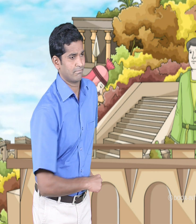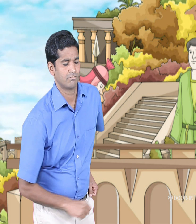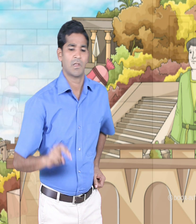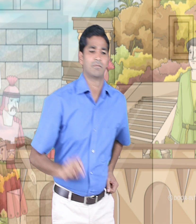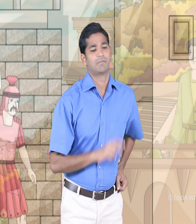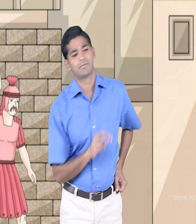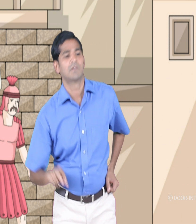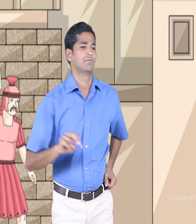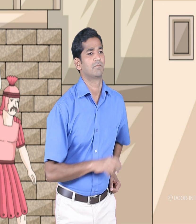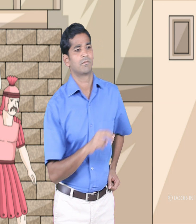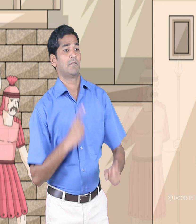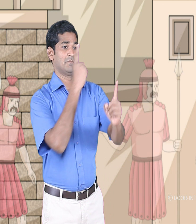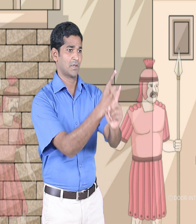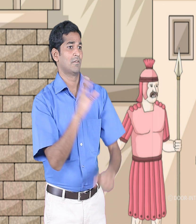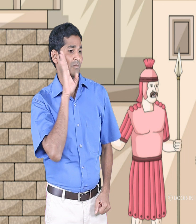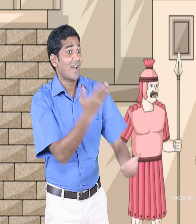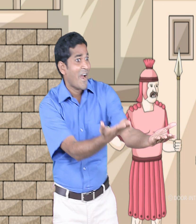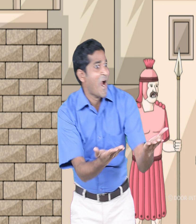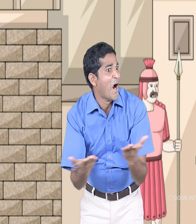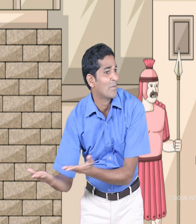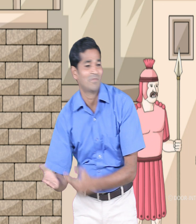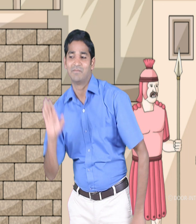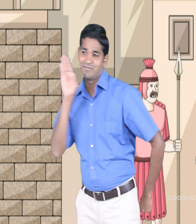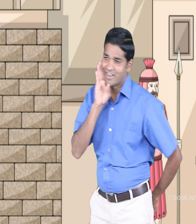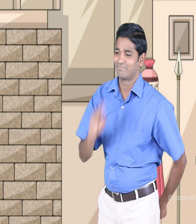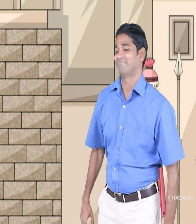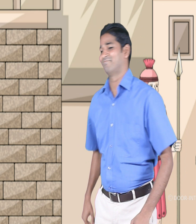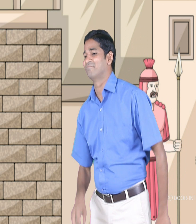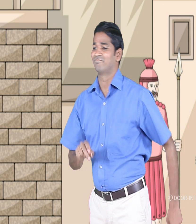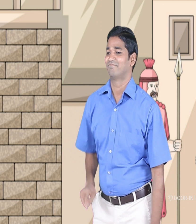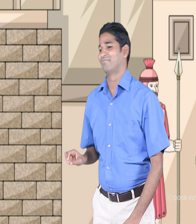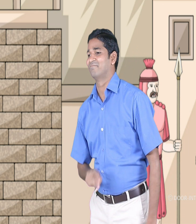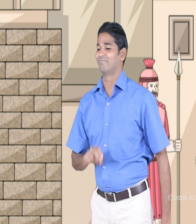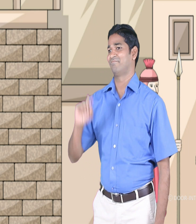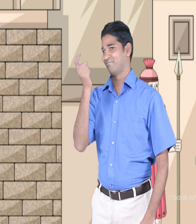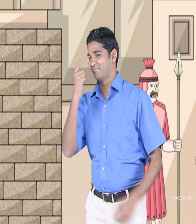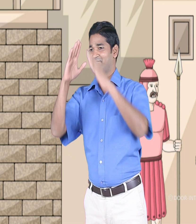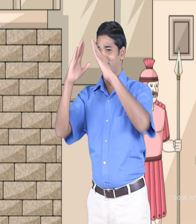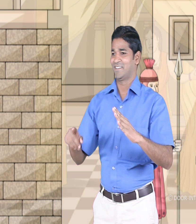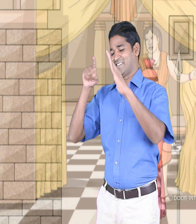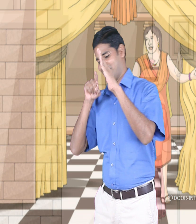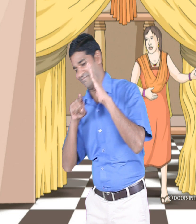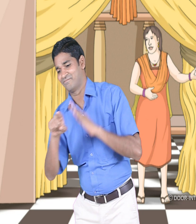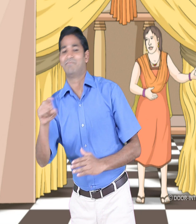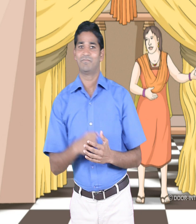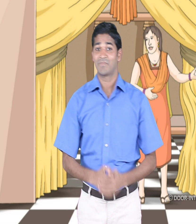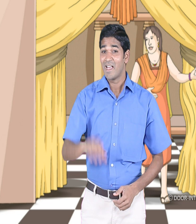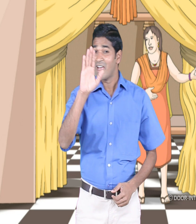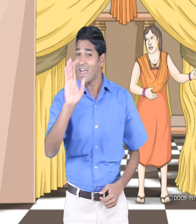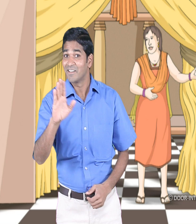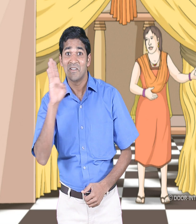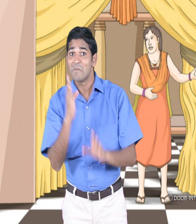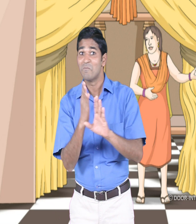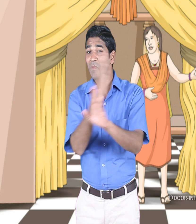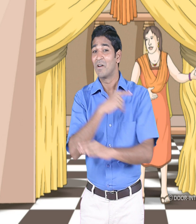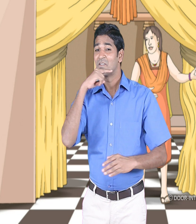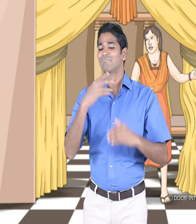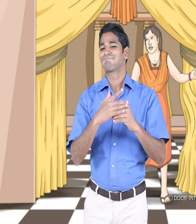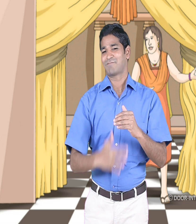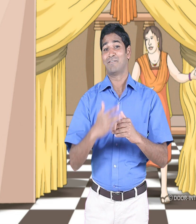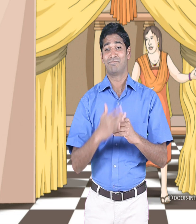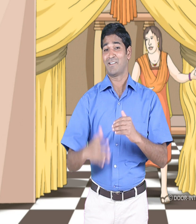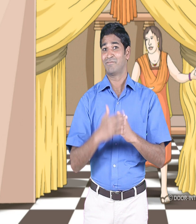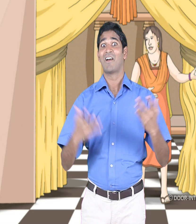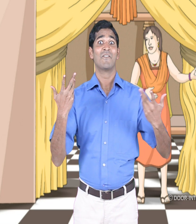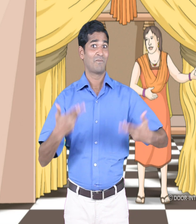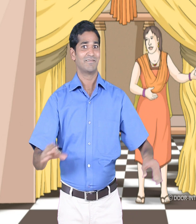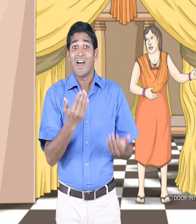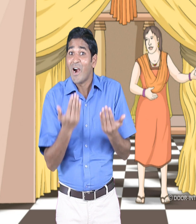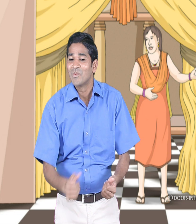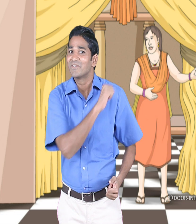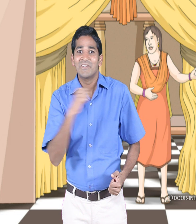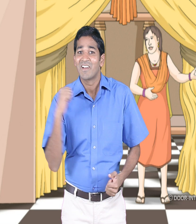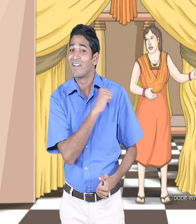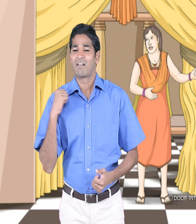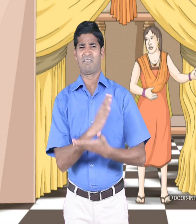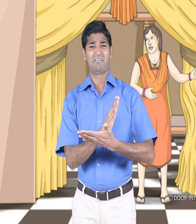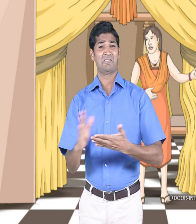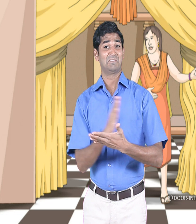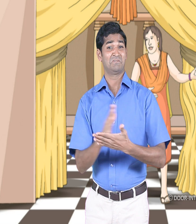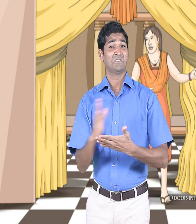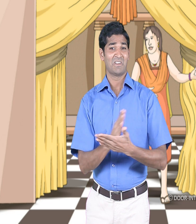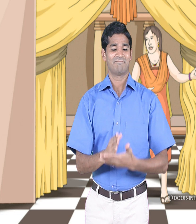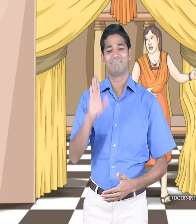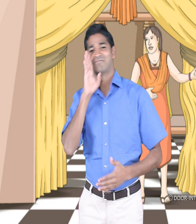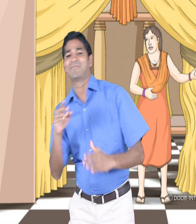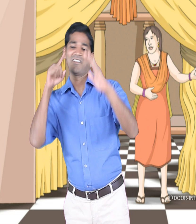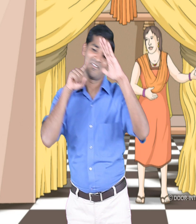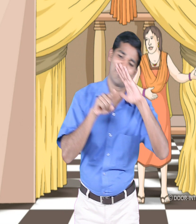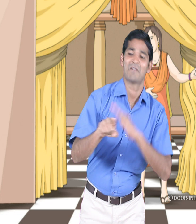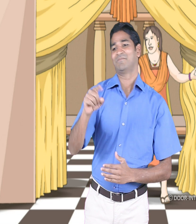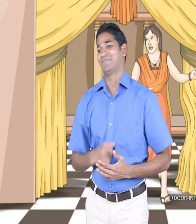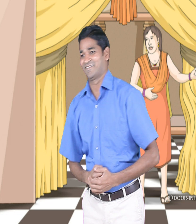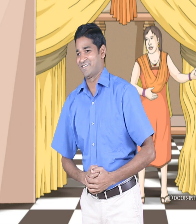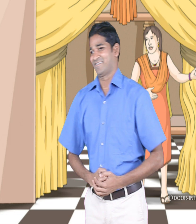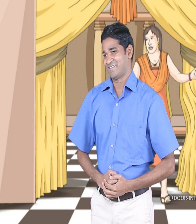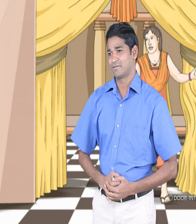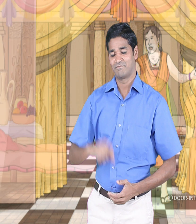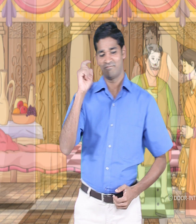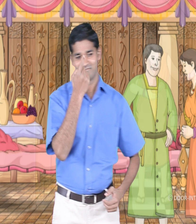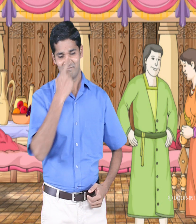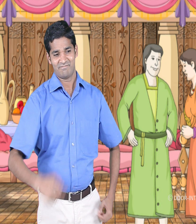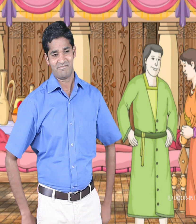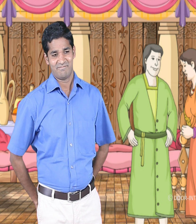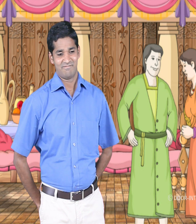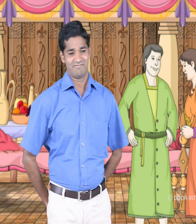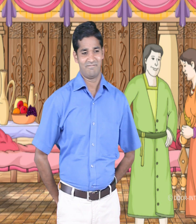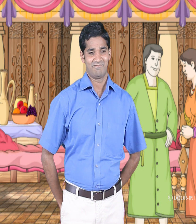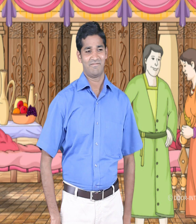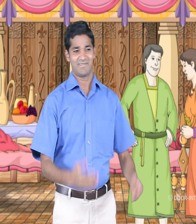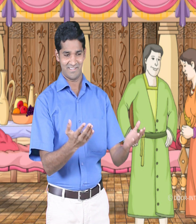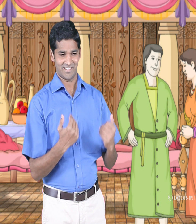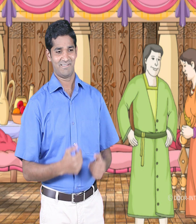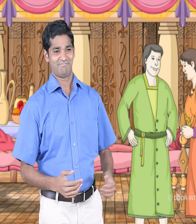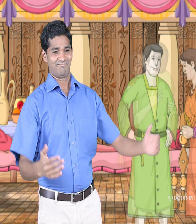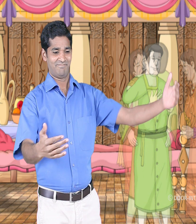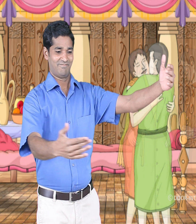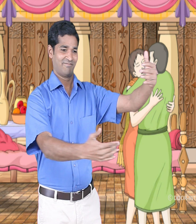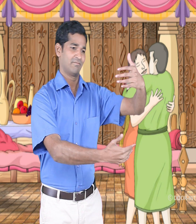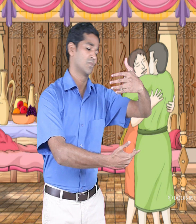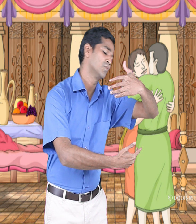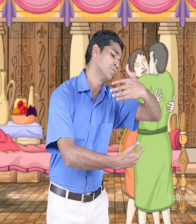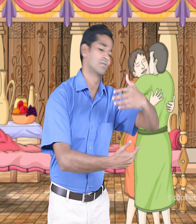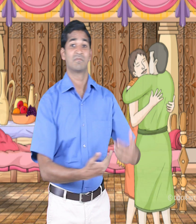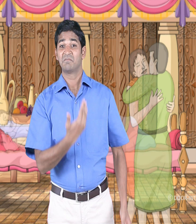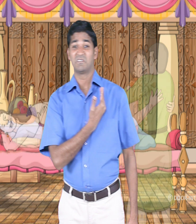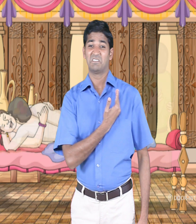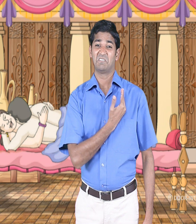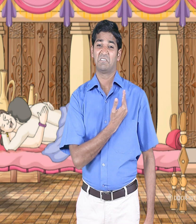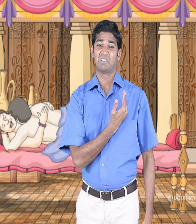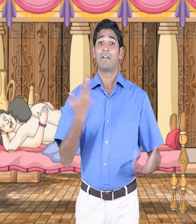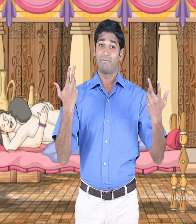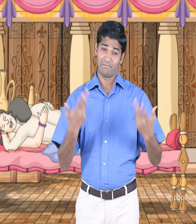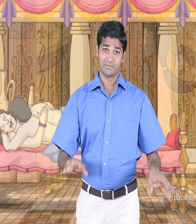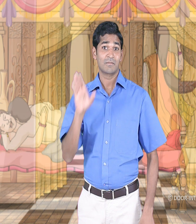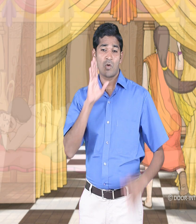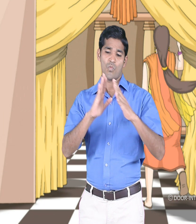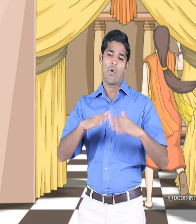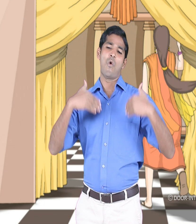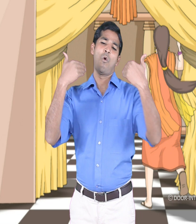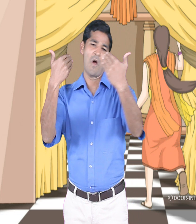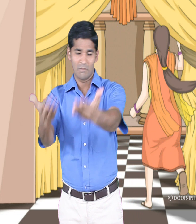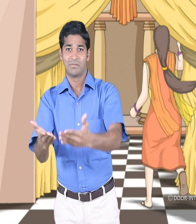Then David sent messengers to get her, and when she came to him, he slept with her.